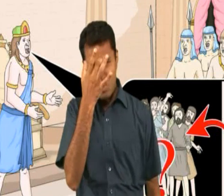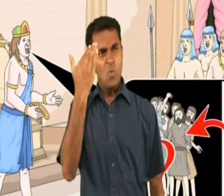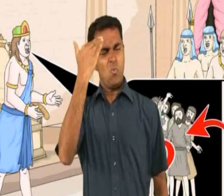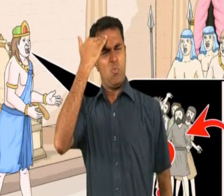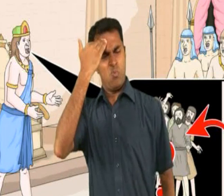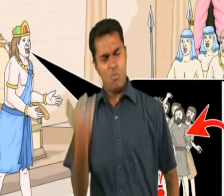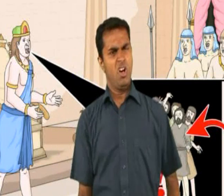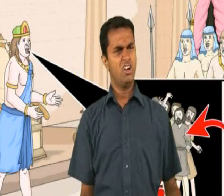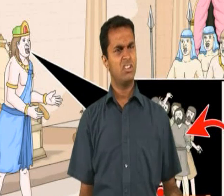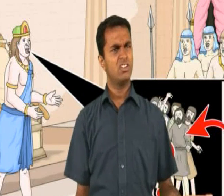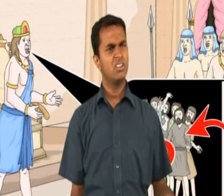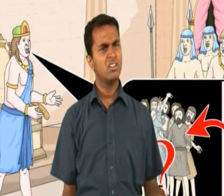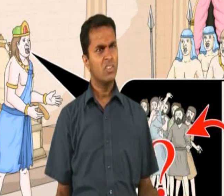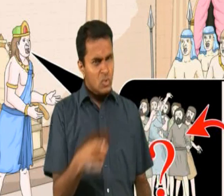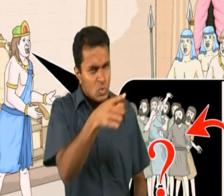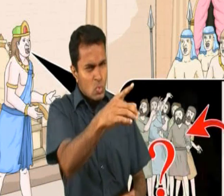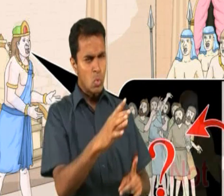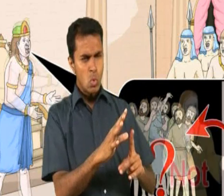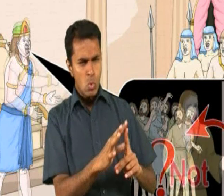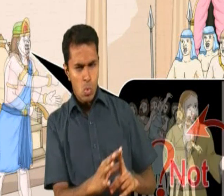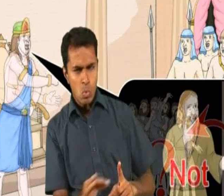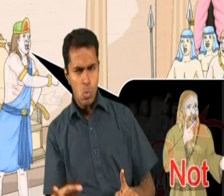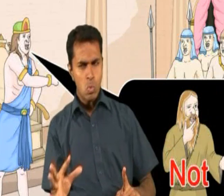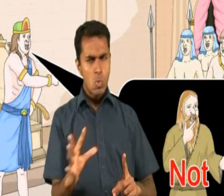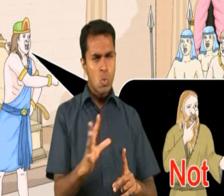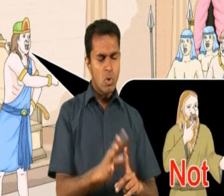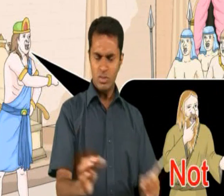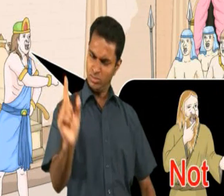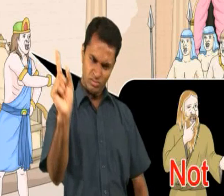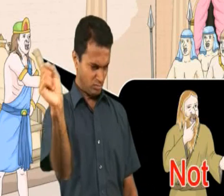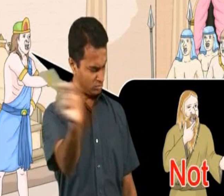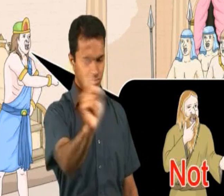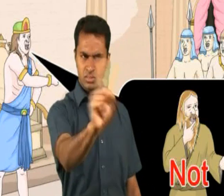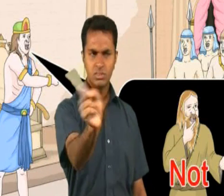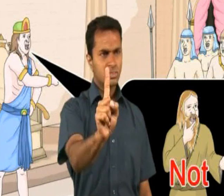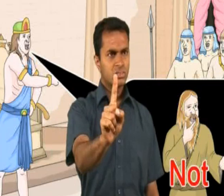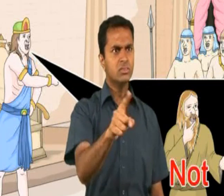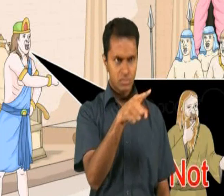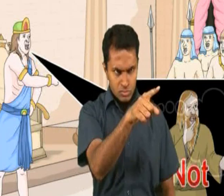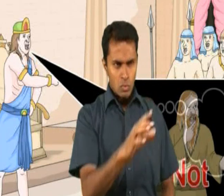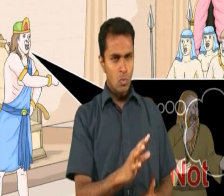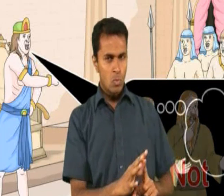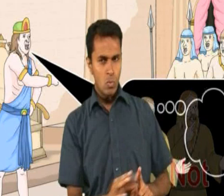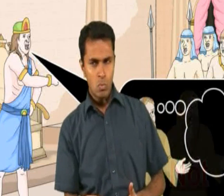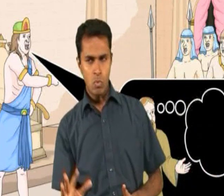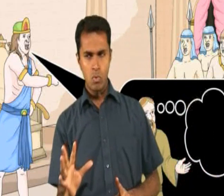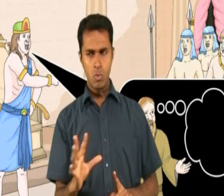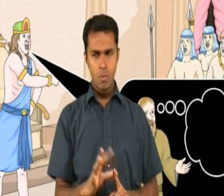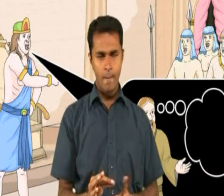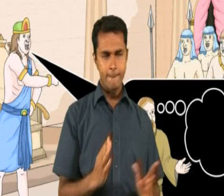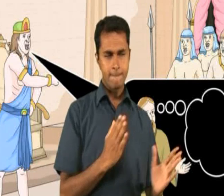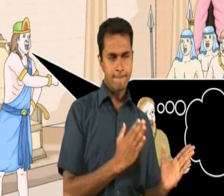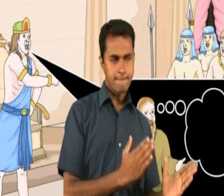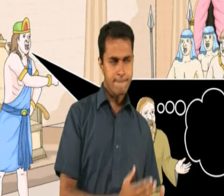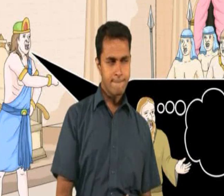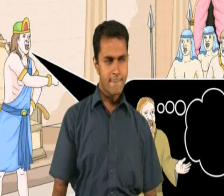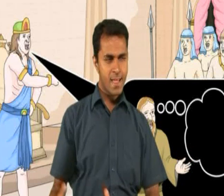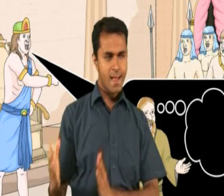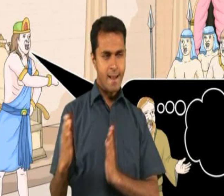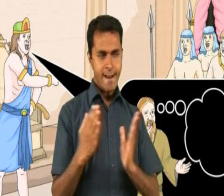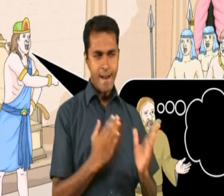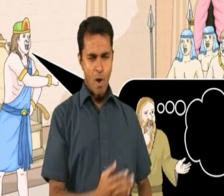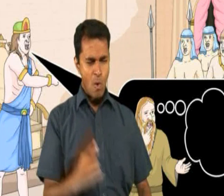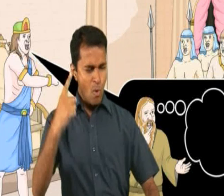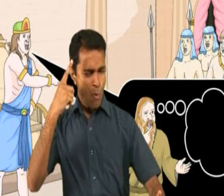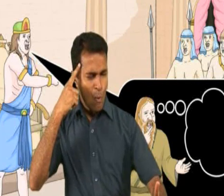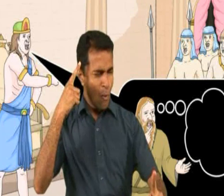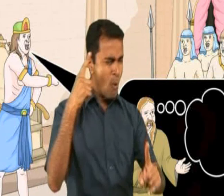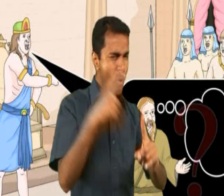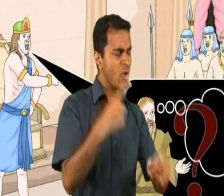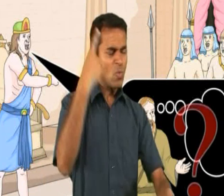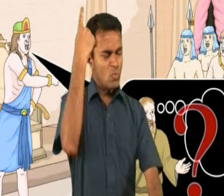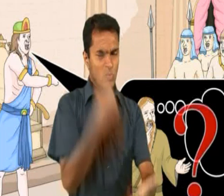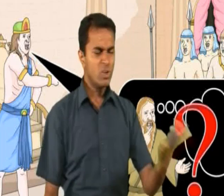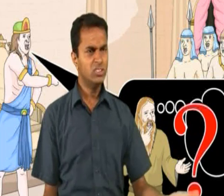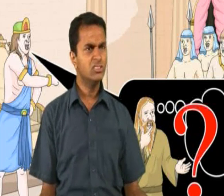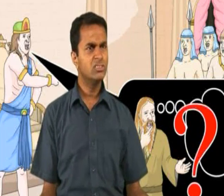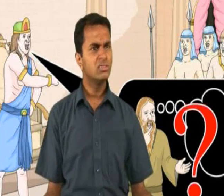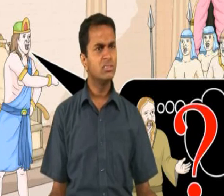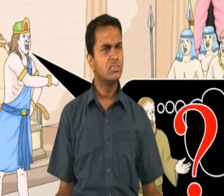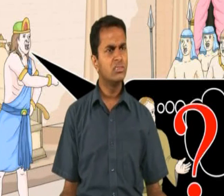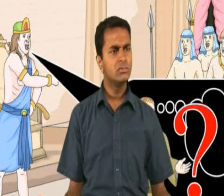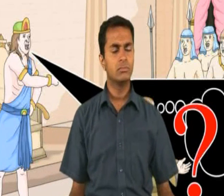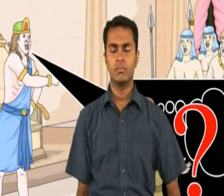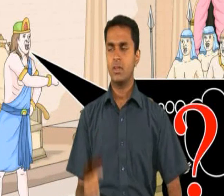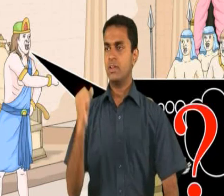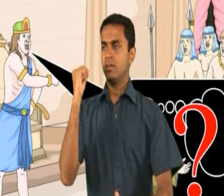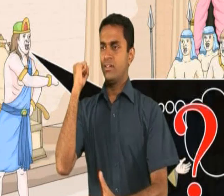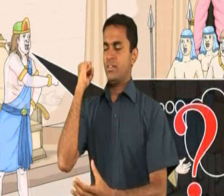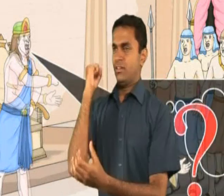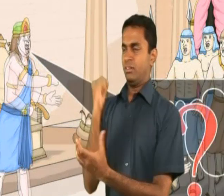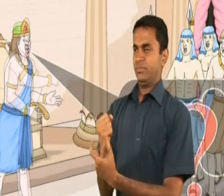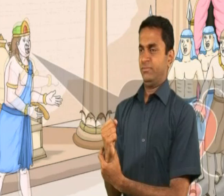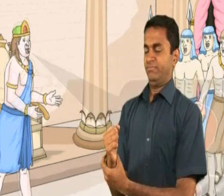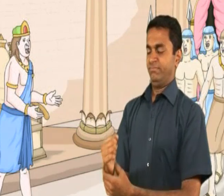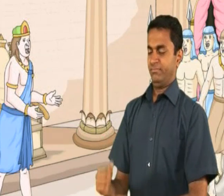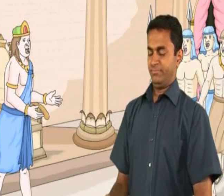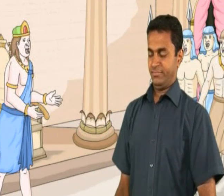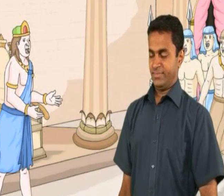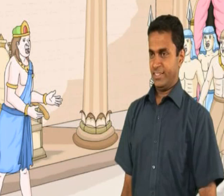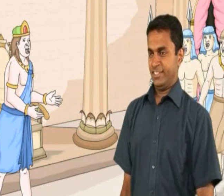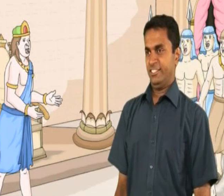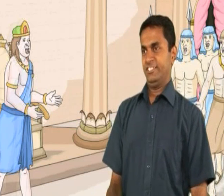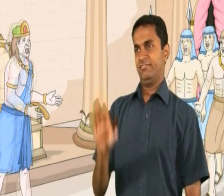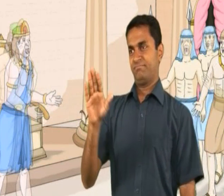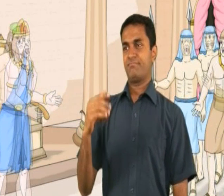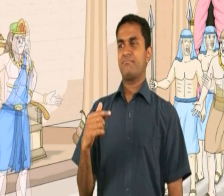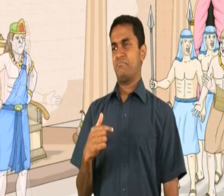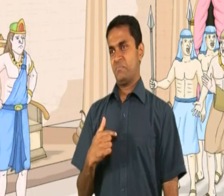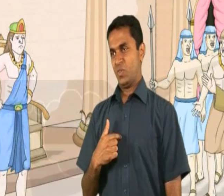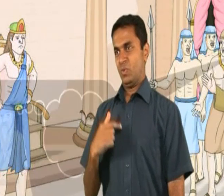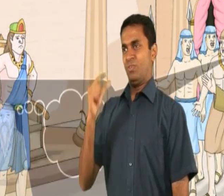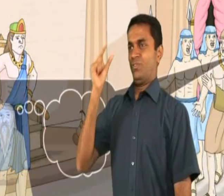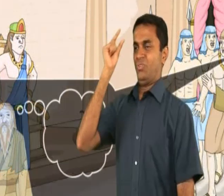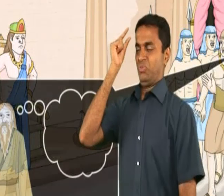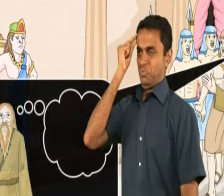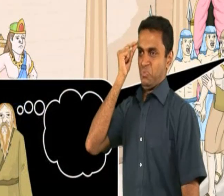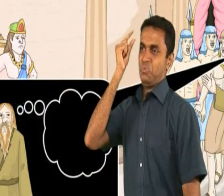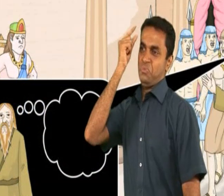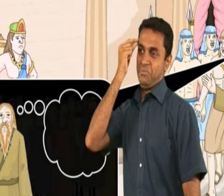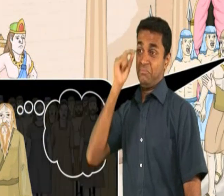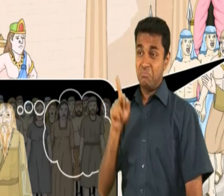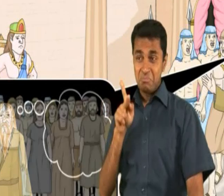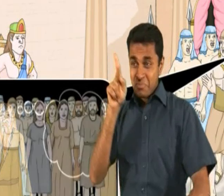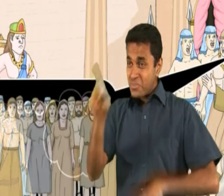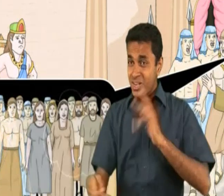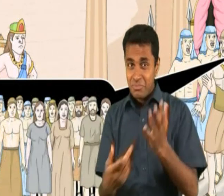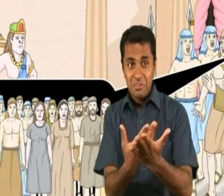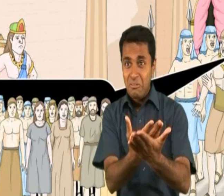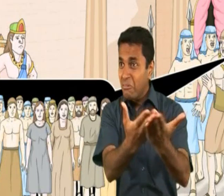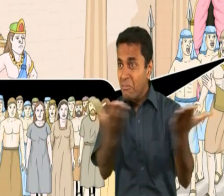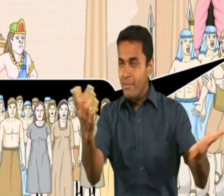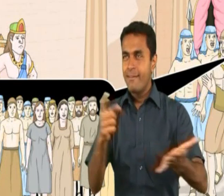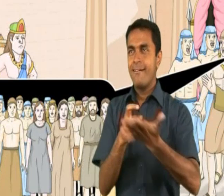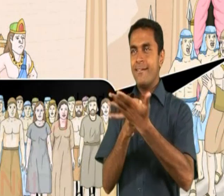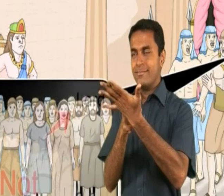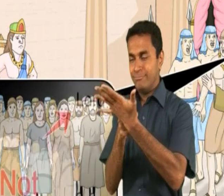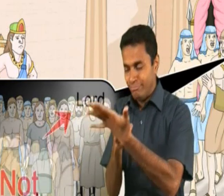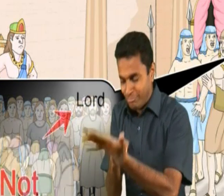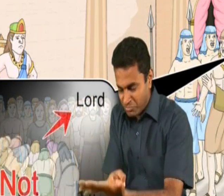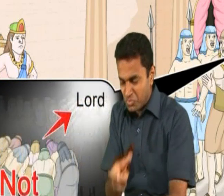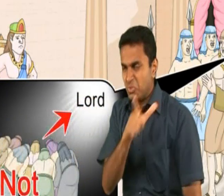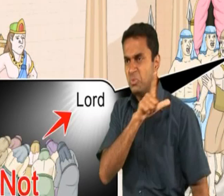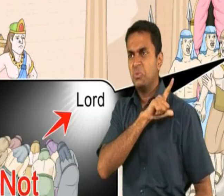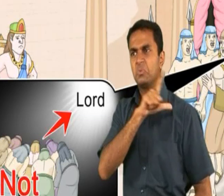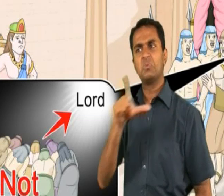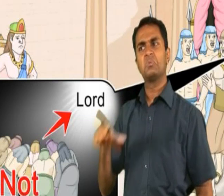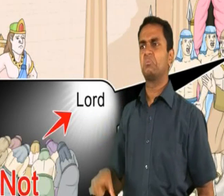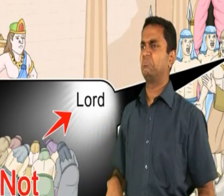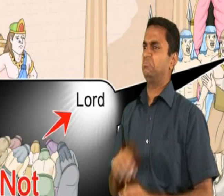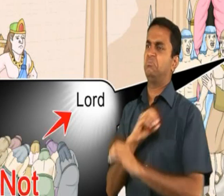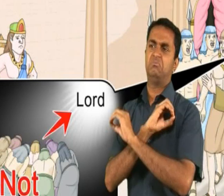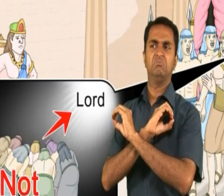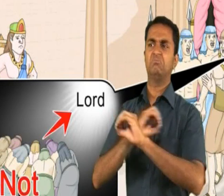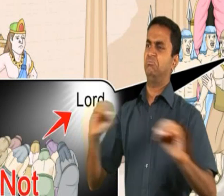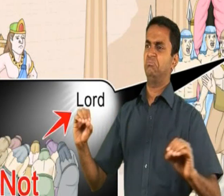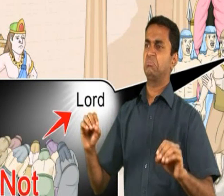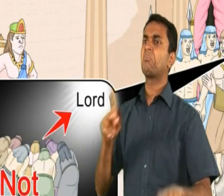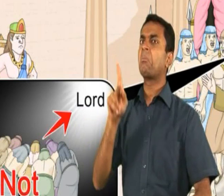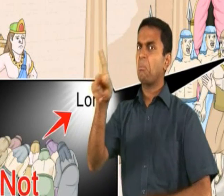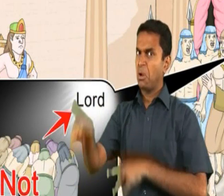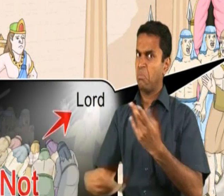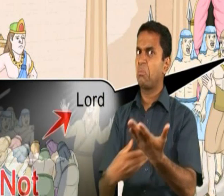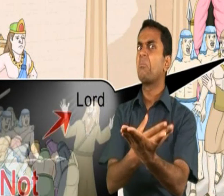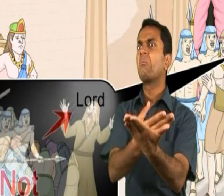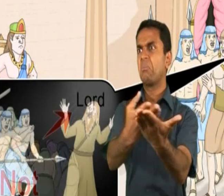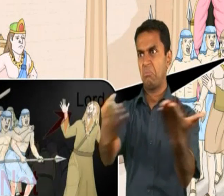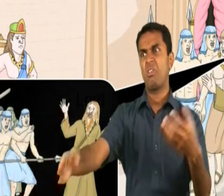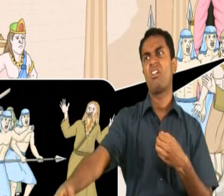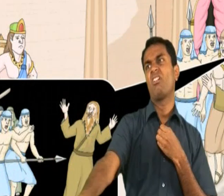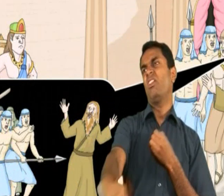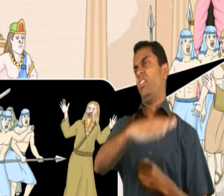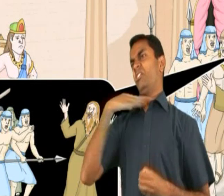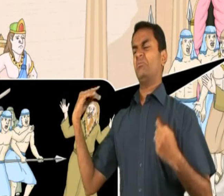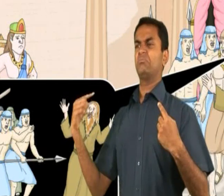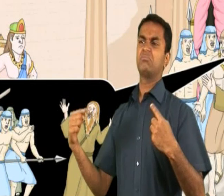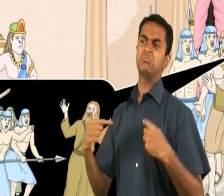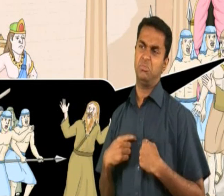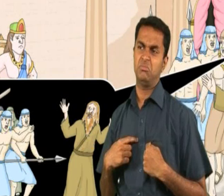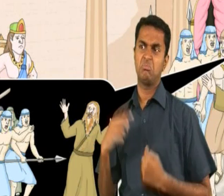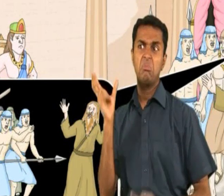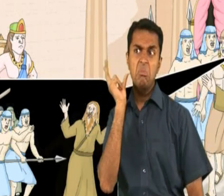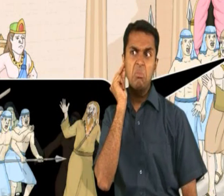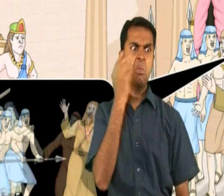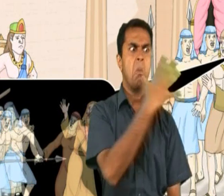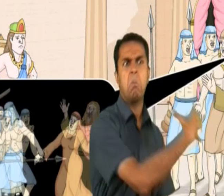You have done things to me that should not be done.” Abimelech also asked Abraham, “What prompted you to do such a thing?” Abraham replied, “I thought to myself, ‘Surely there is no fear of God in this place.